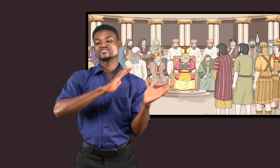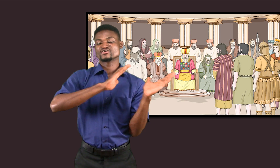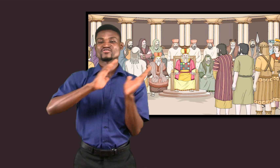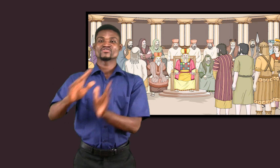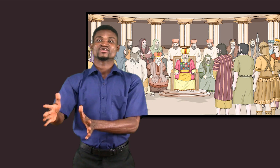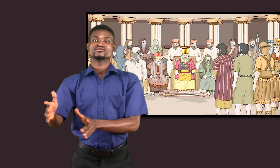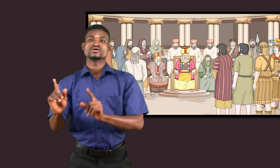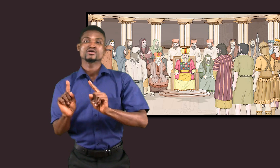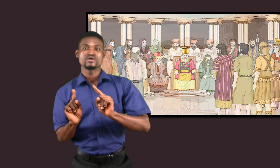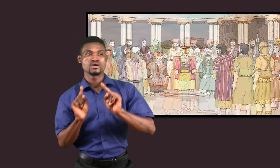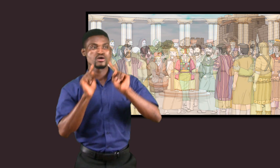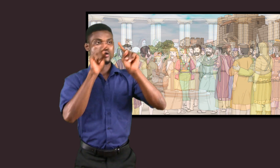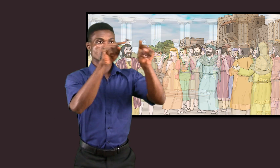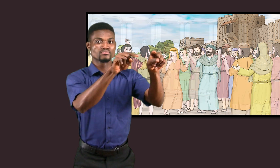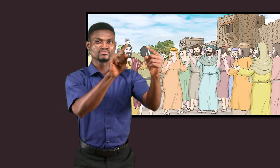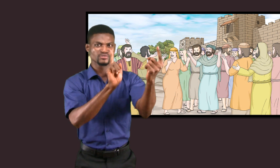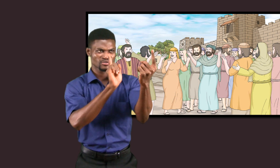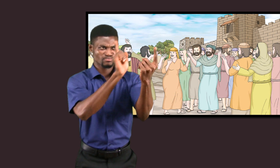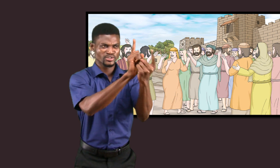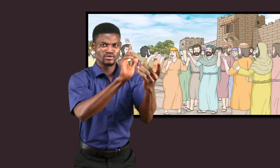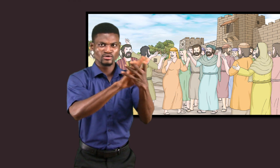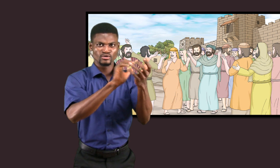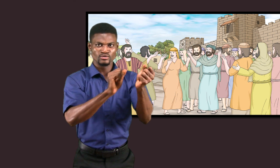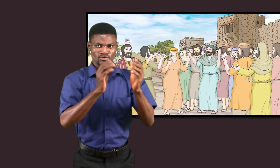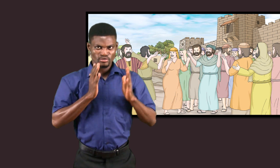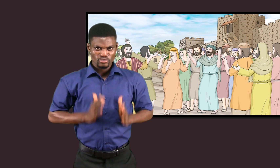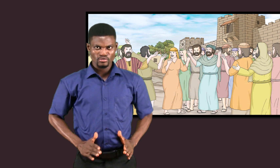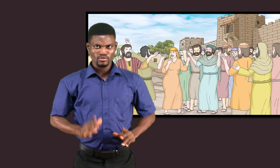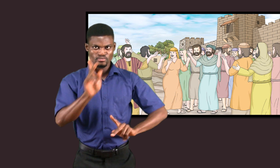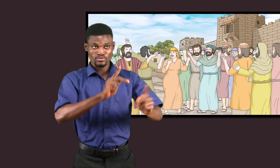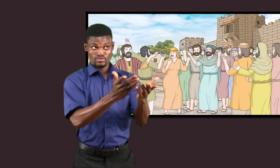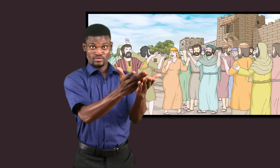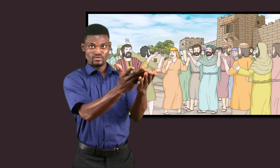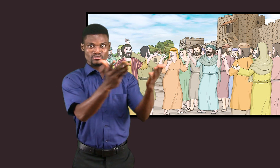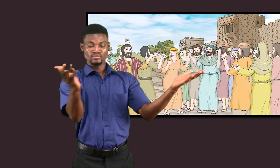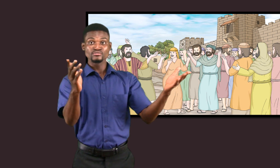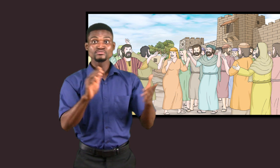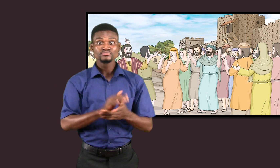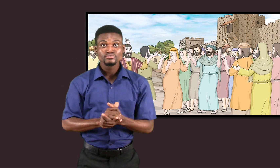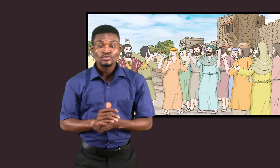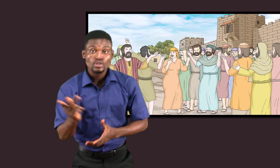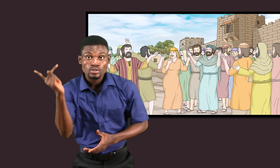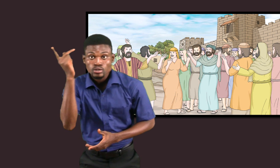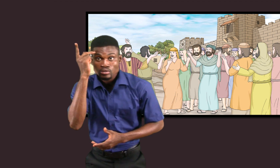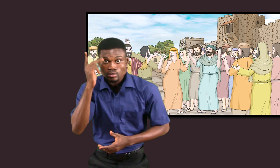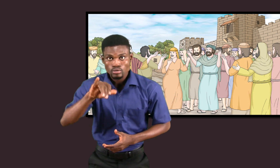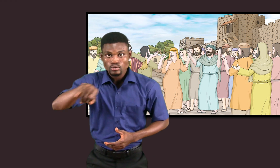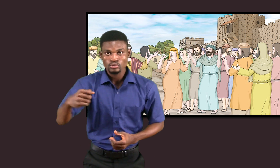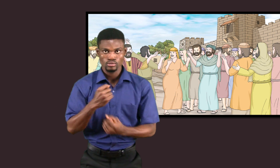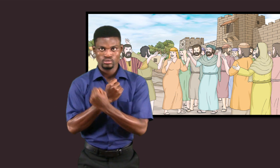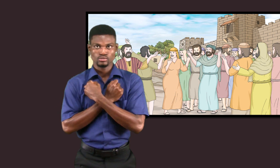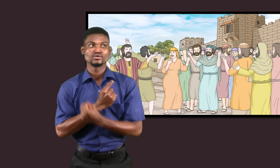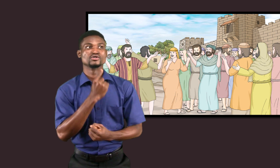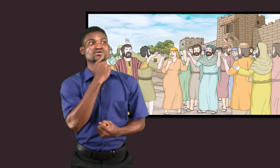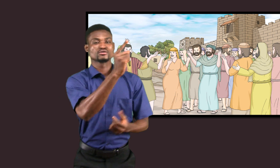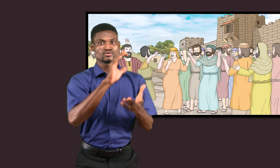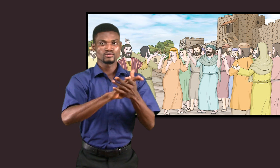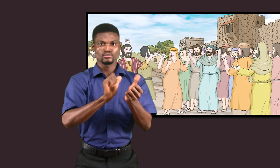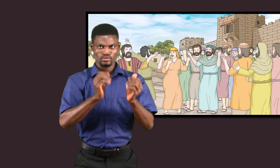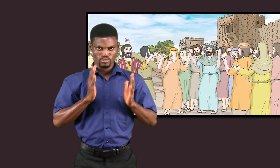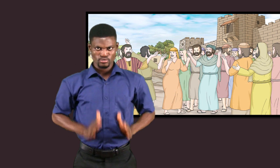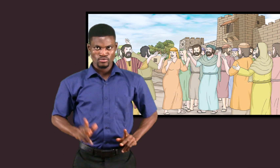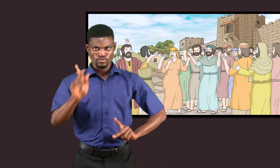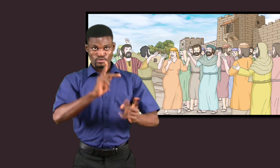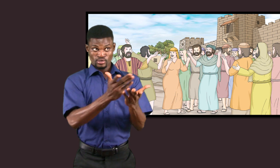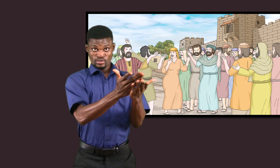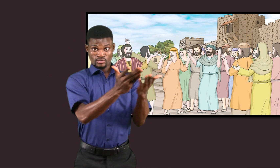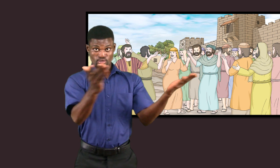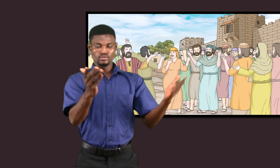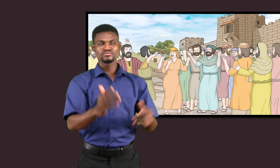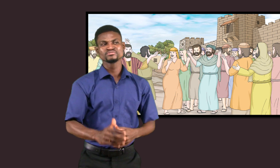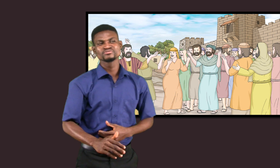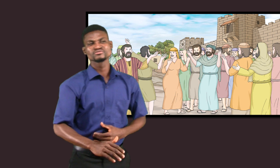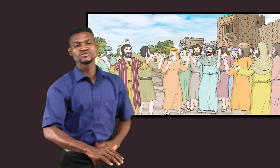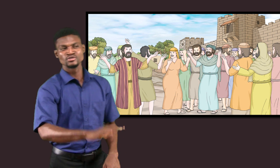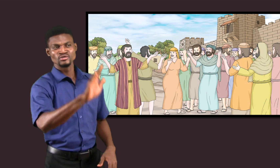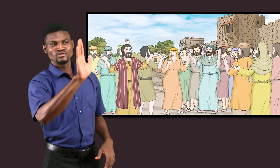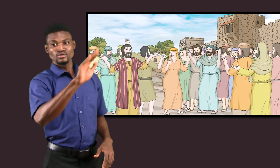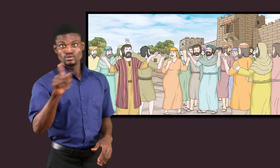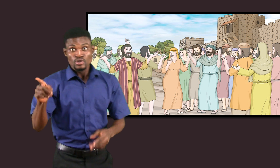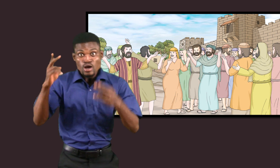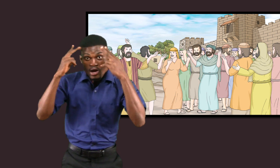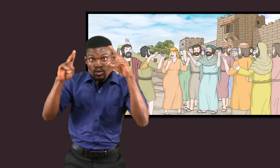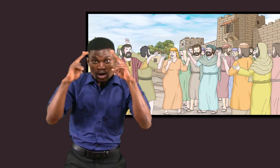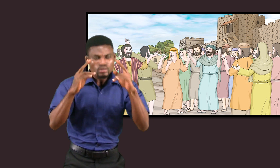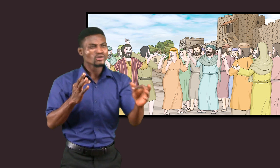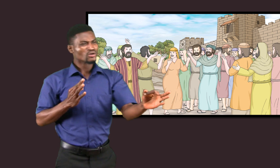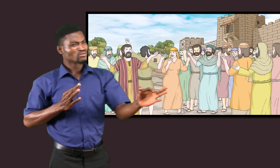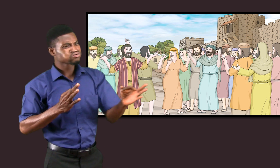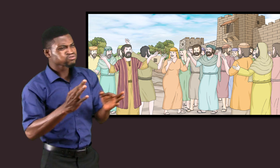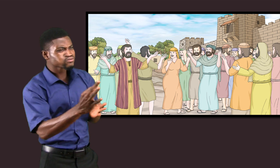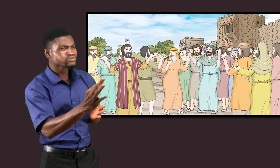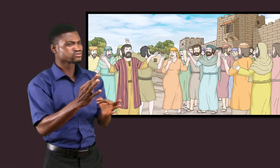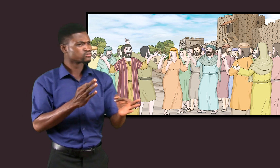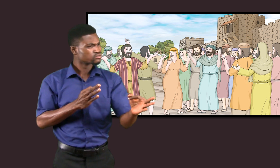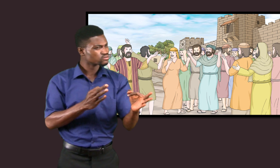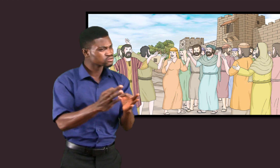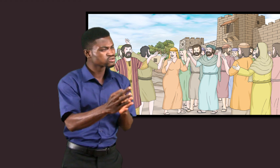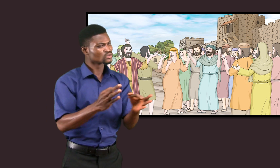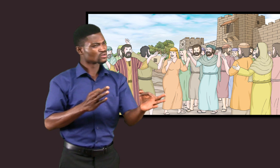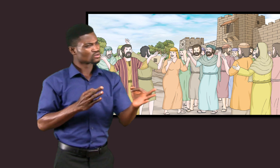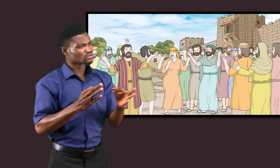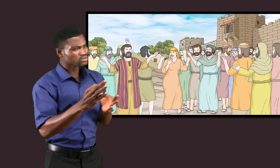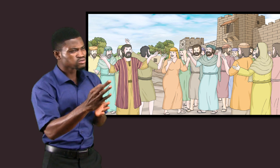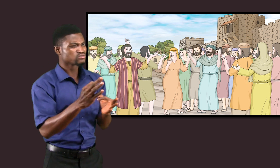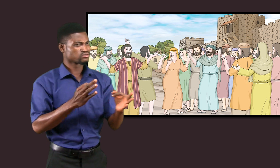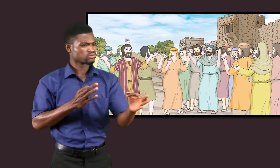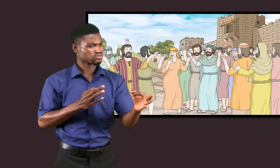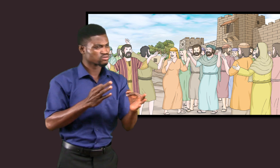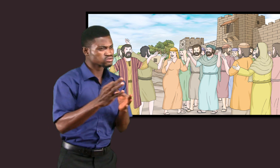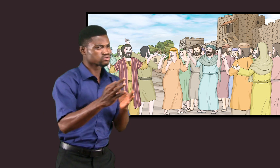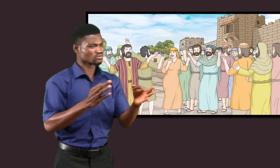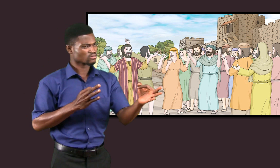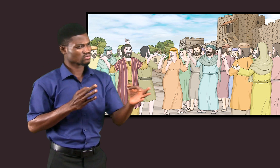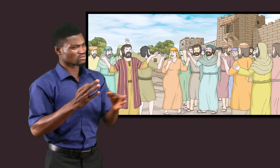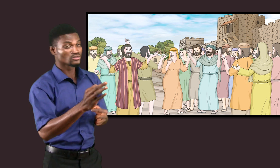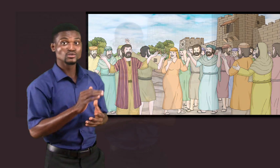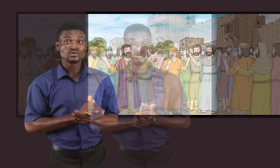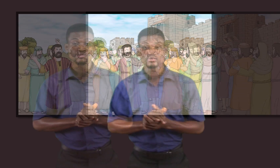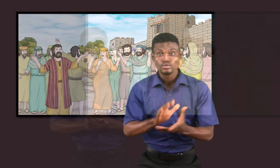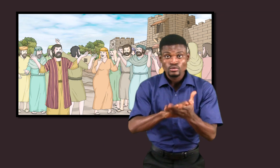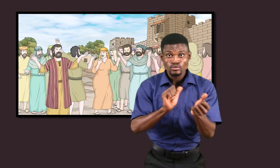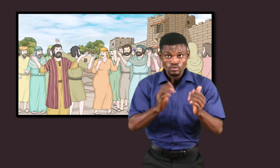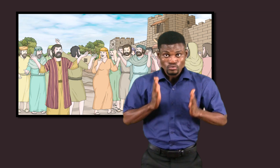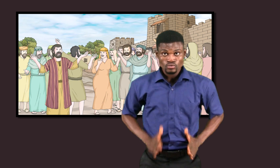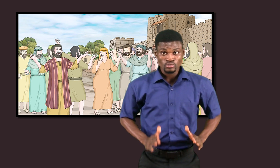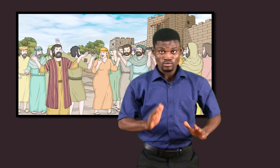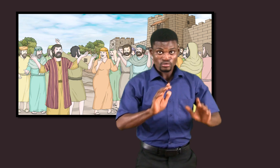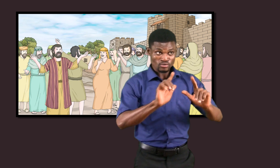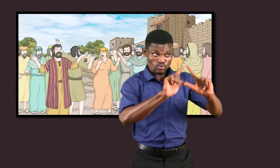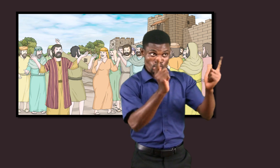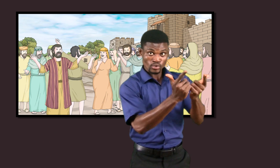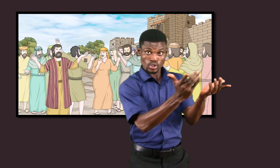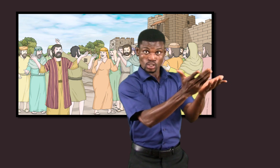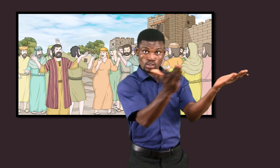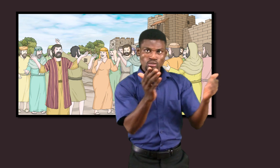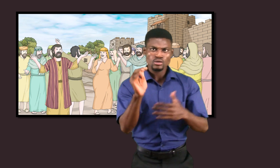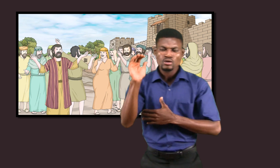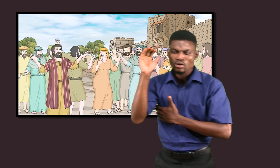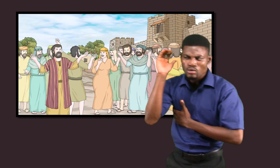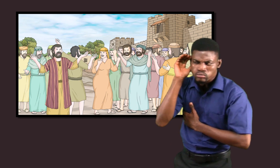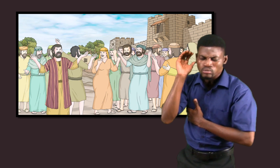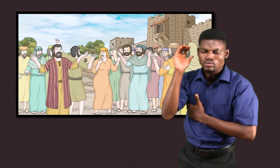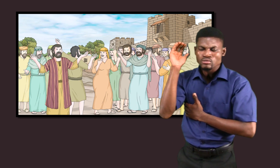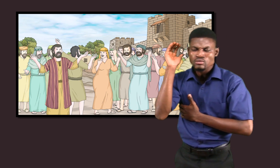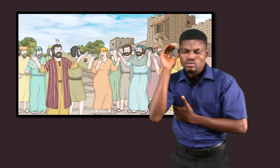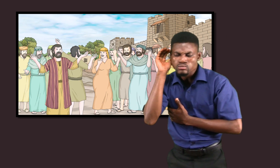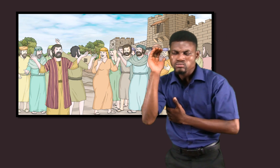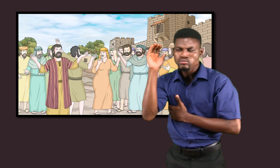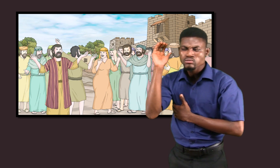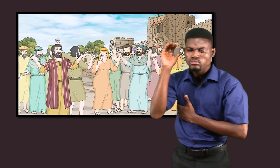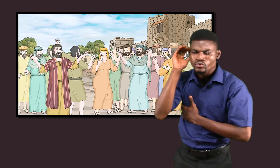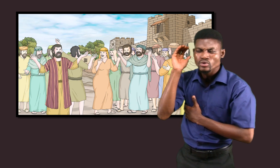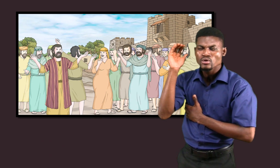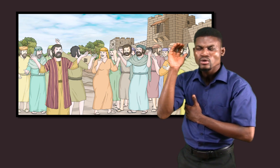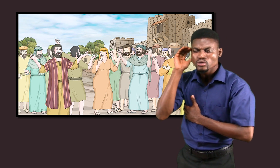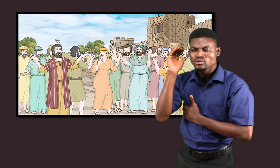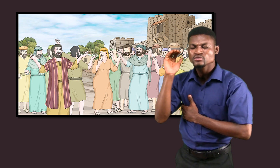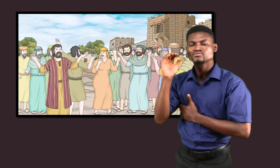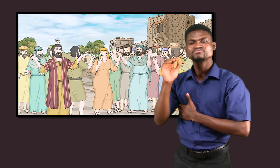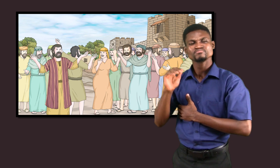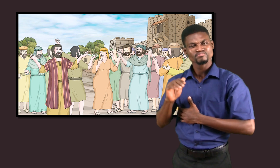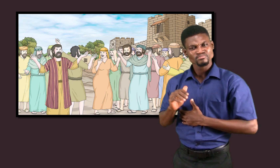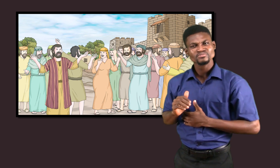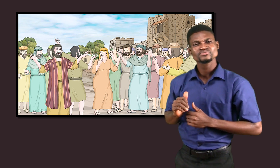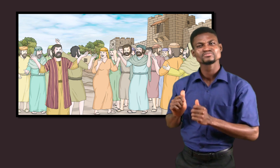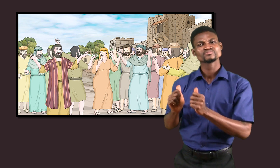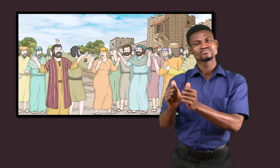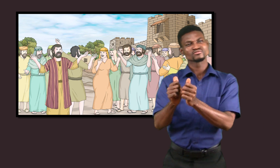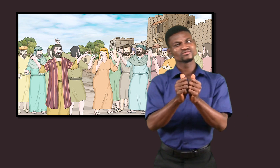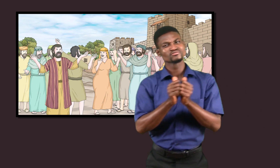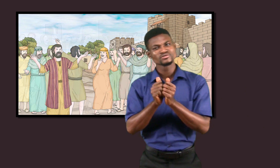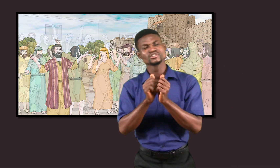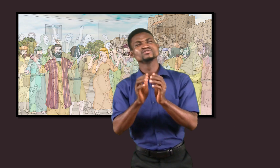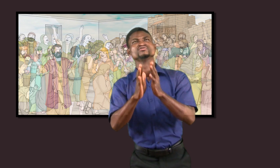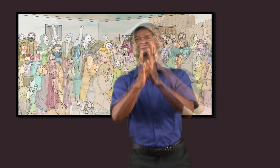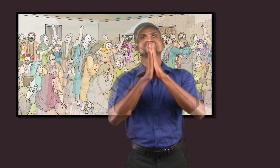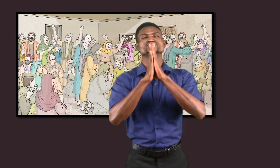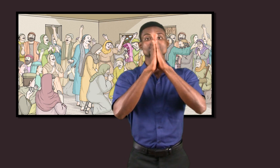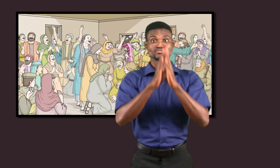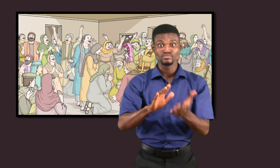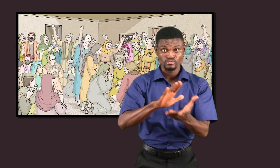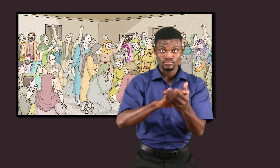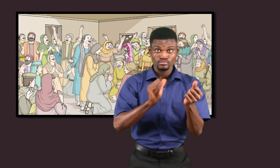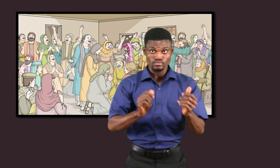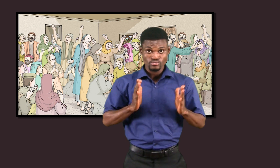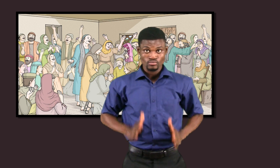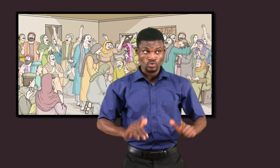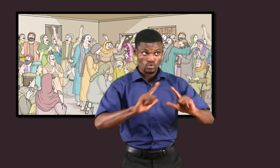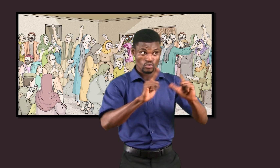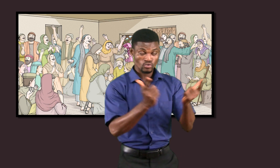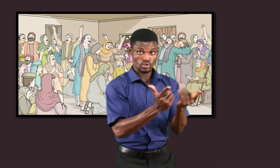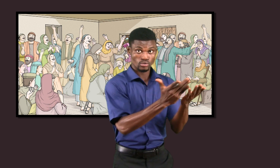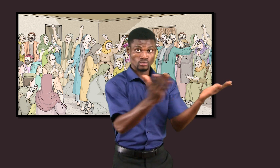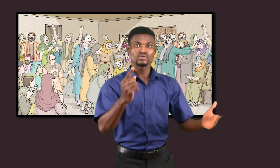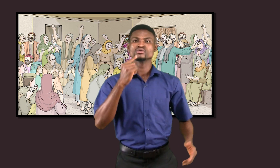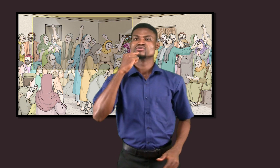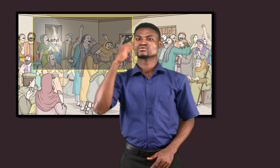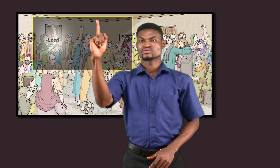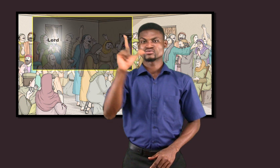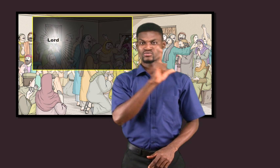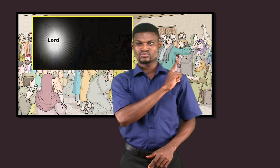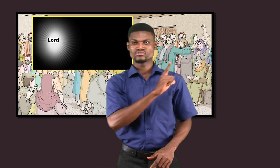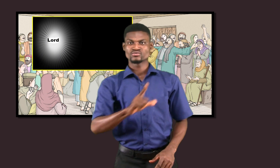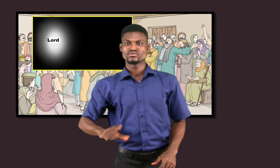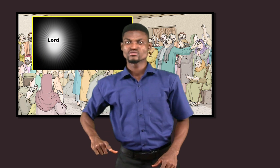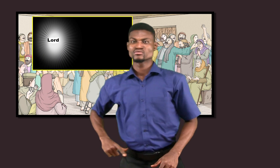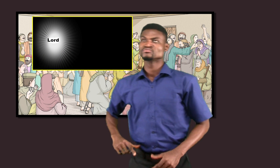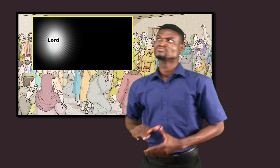On their release, Peter and John returned to their own people and reported everything that the chief priests and elders had said to them. When the believers heard this, they lifted up their voices to God with one accord.